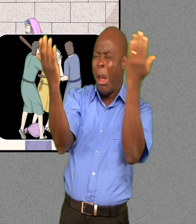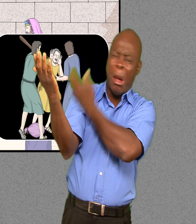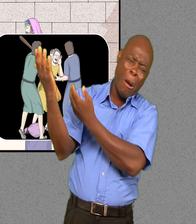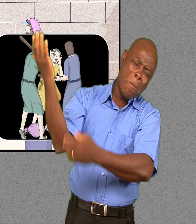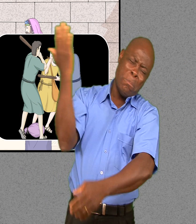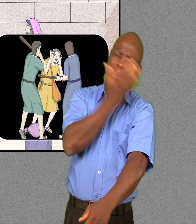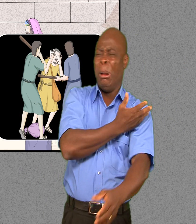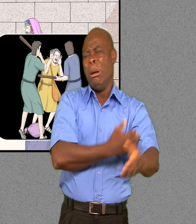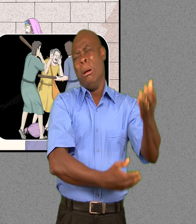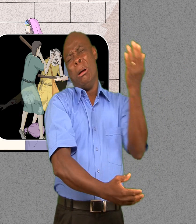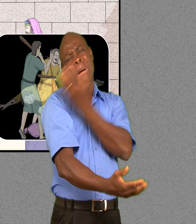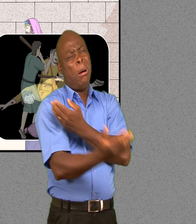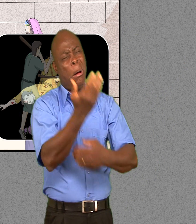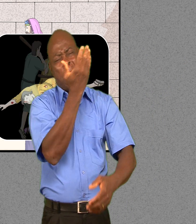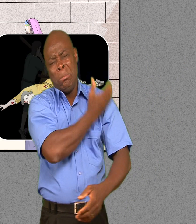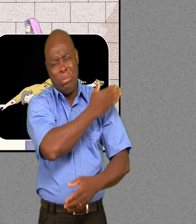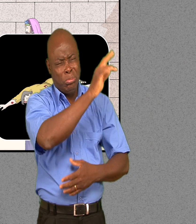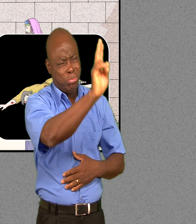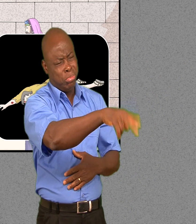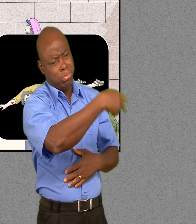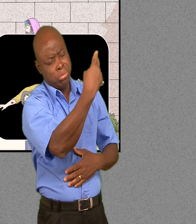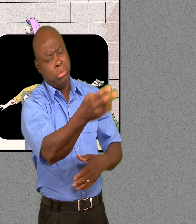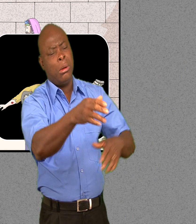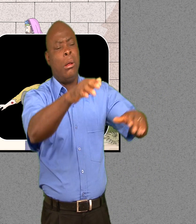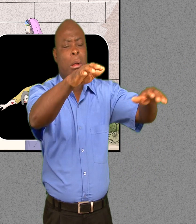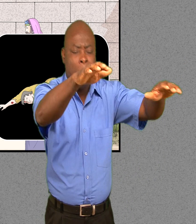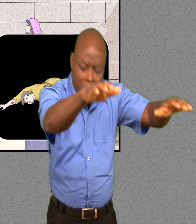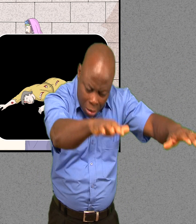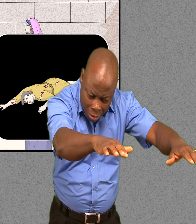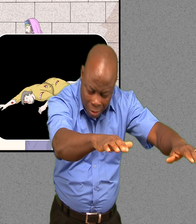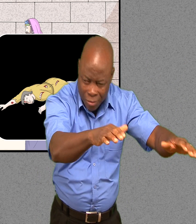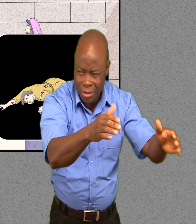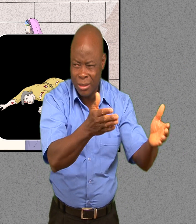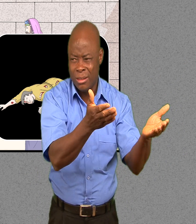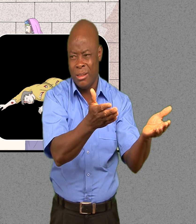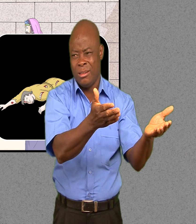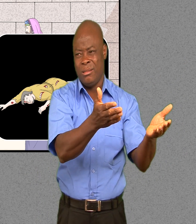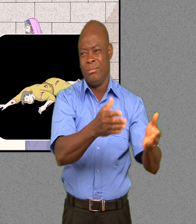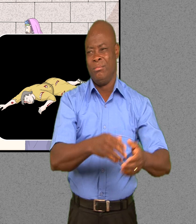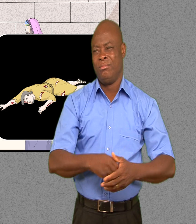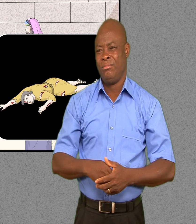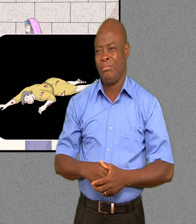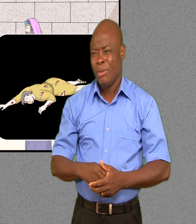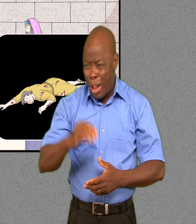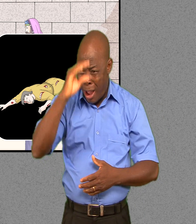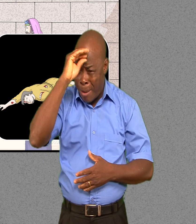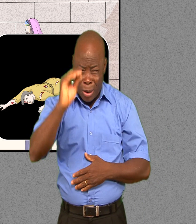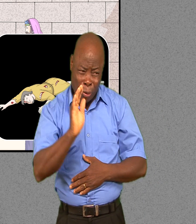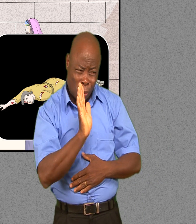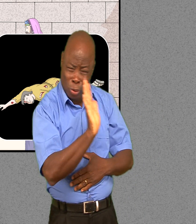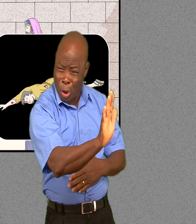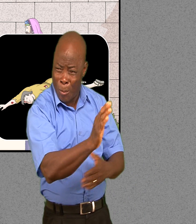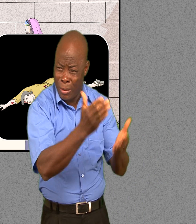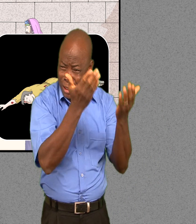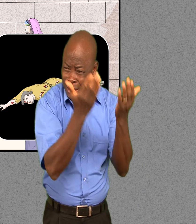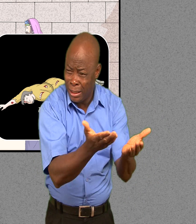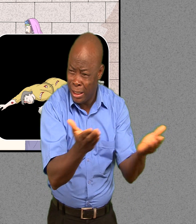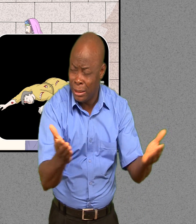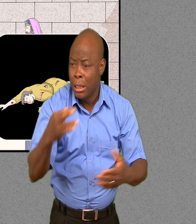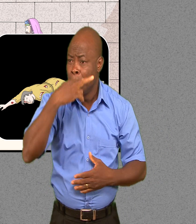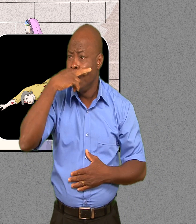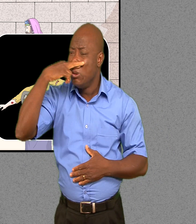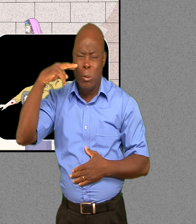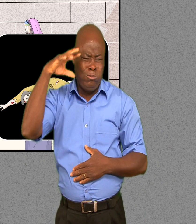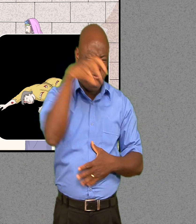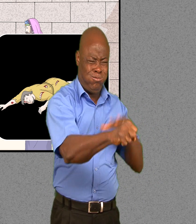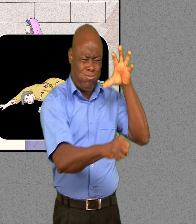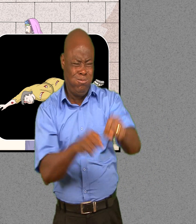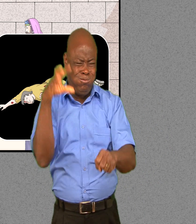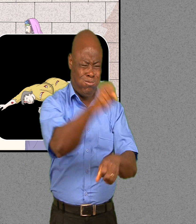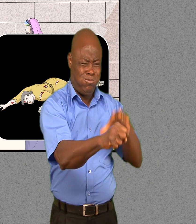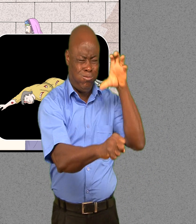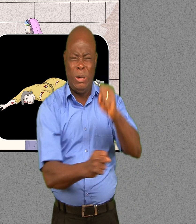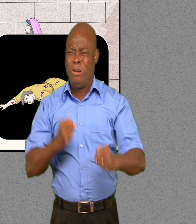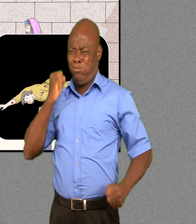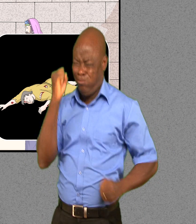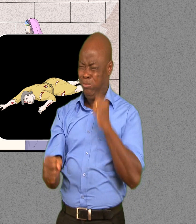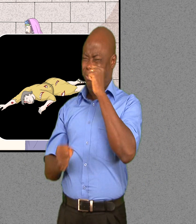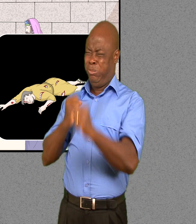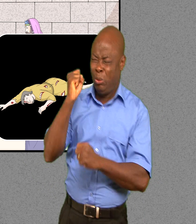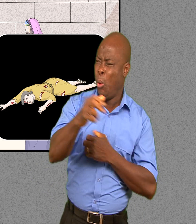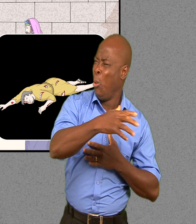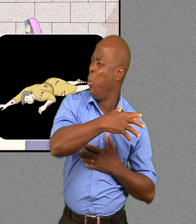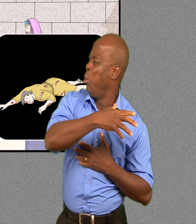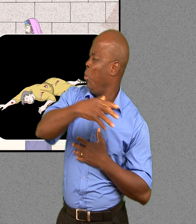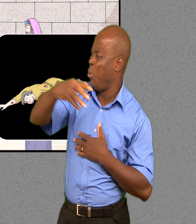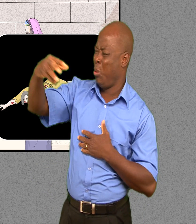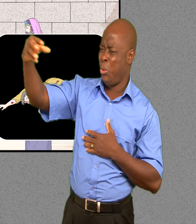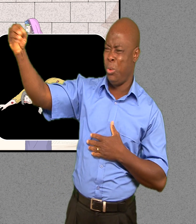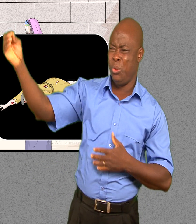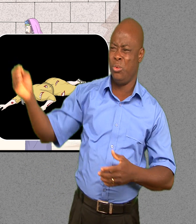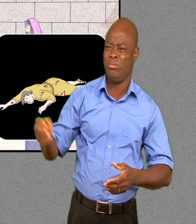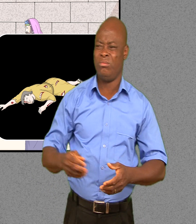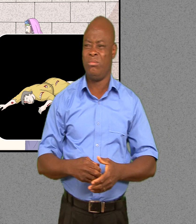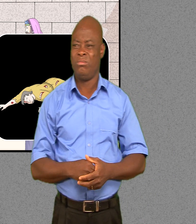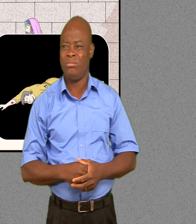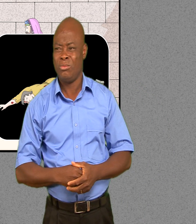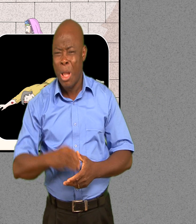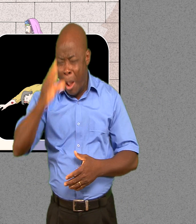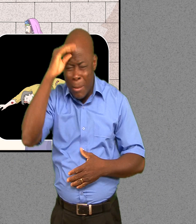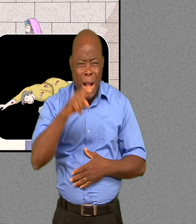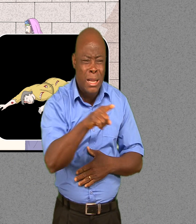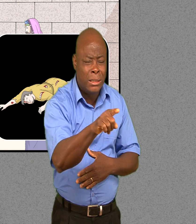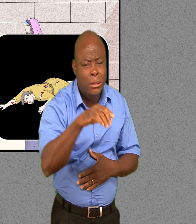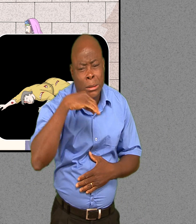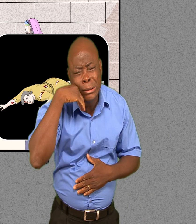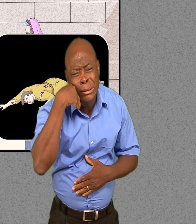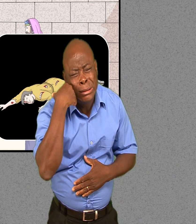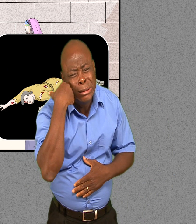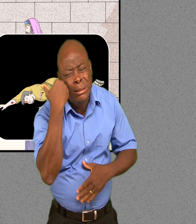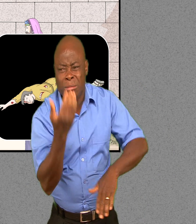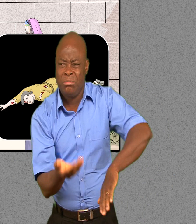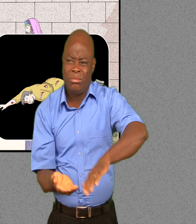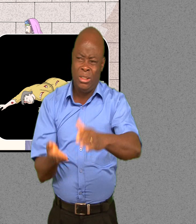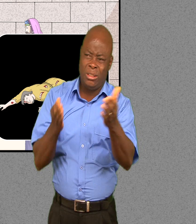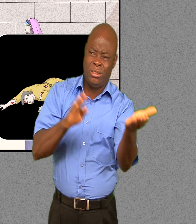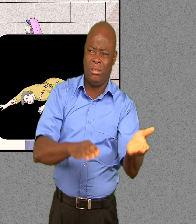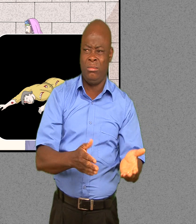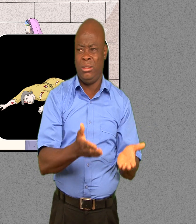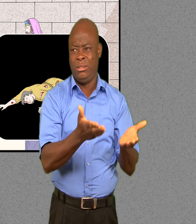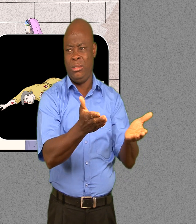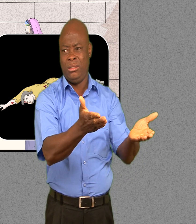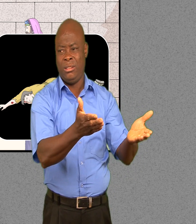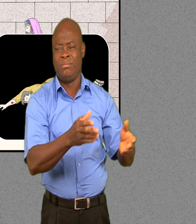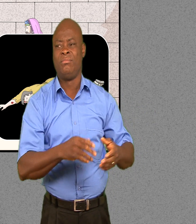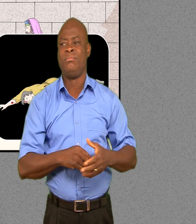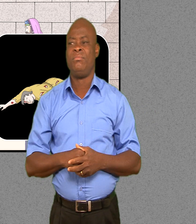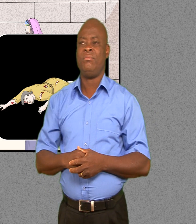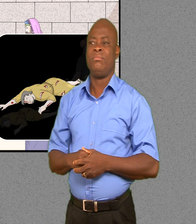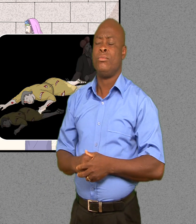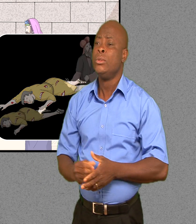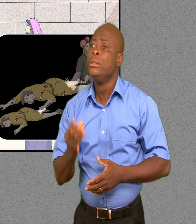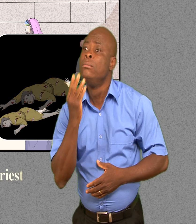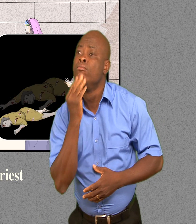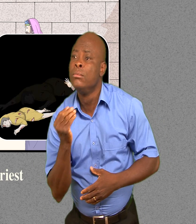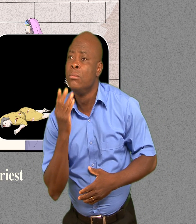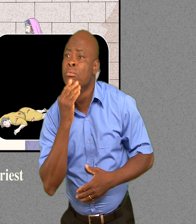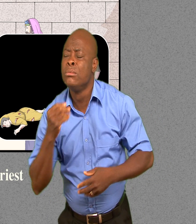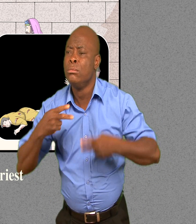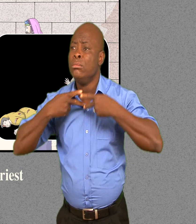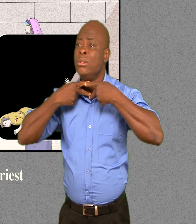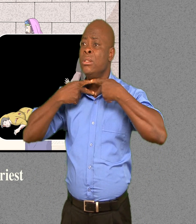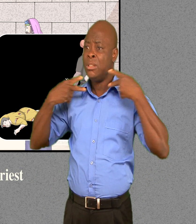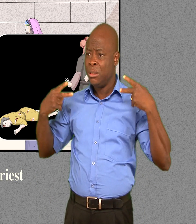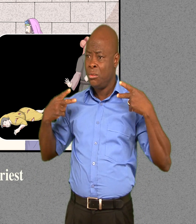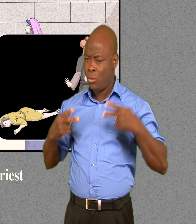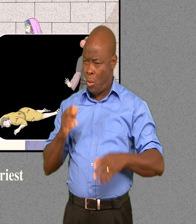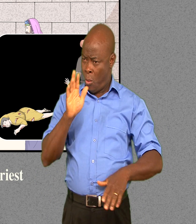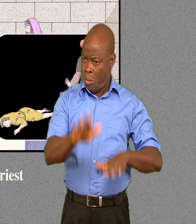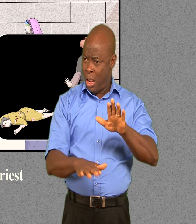They stripped him, beat him, and went away, leaving him half dead.